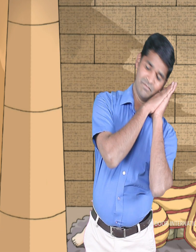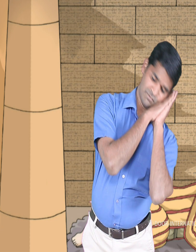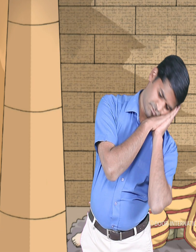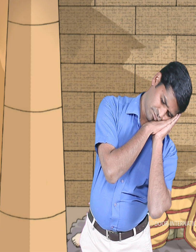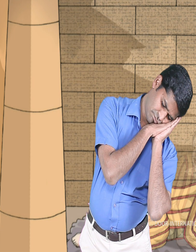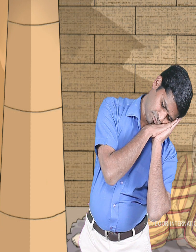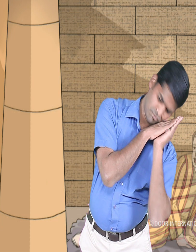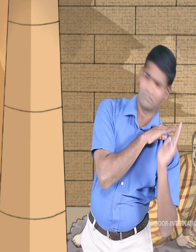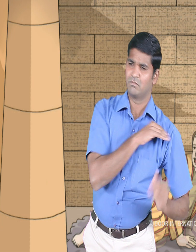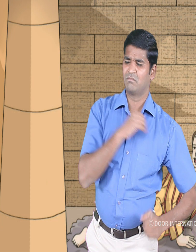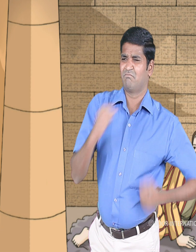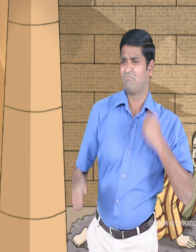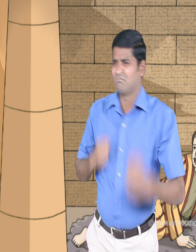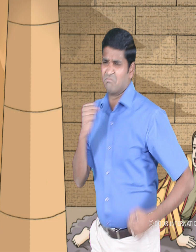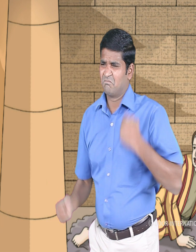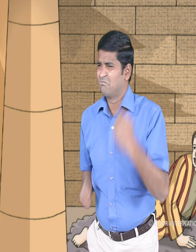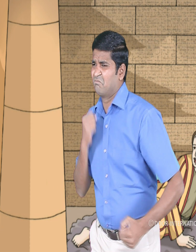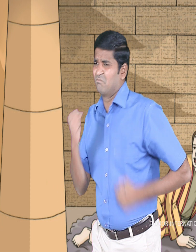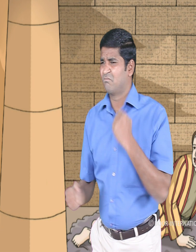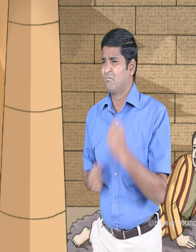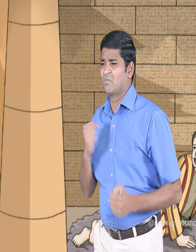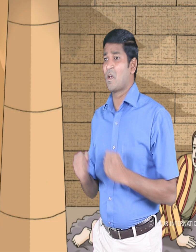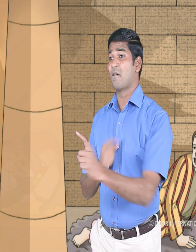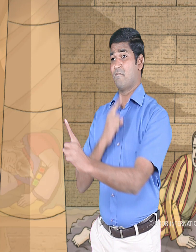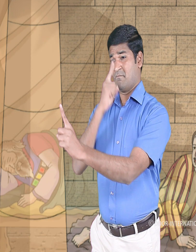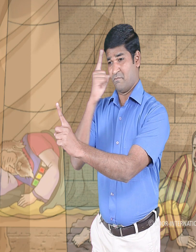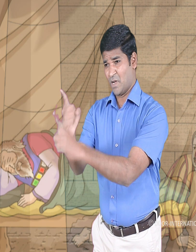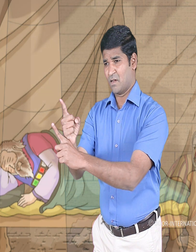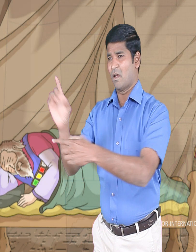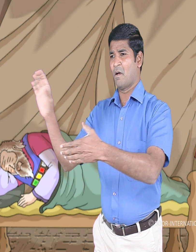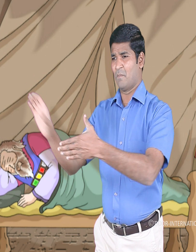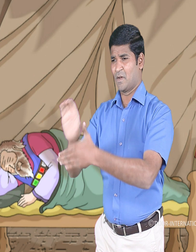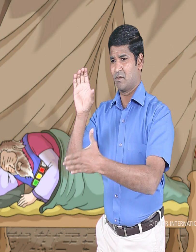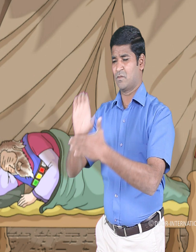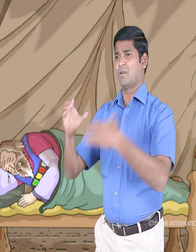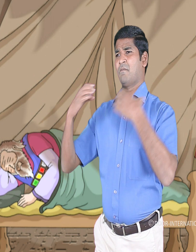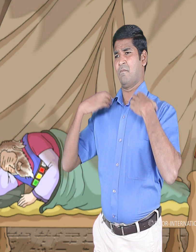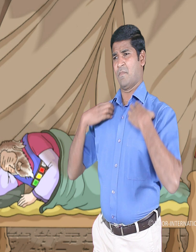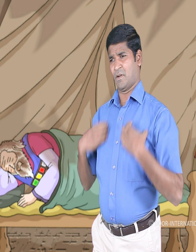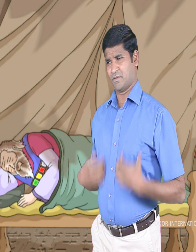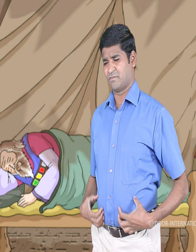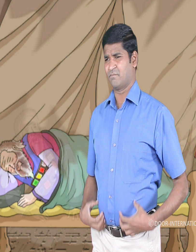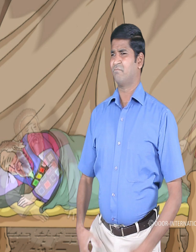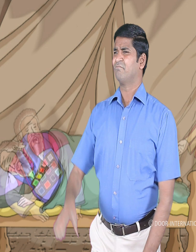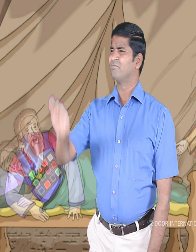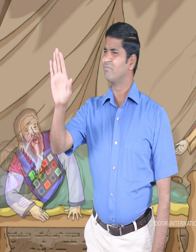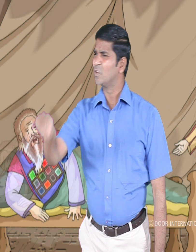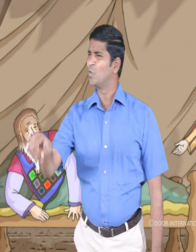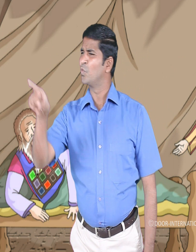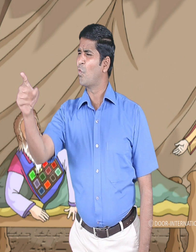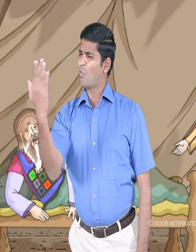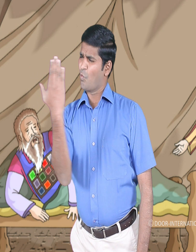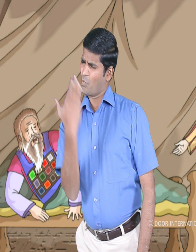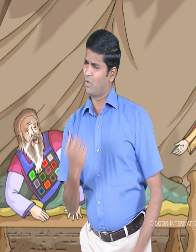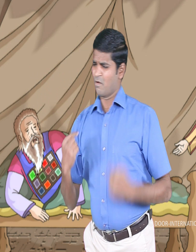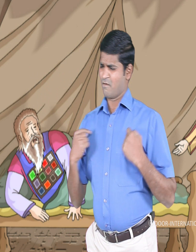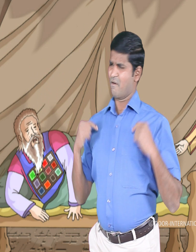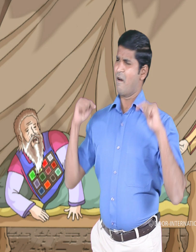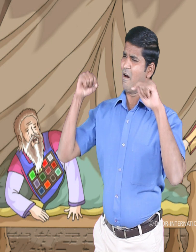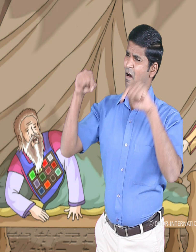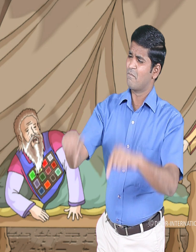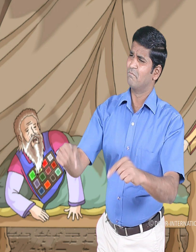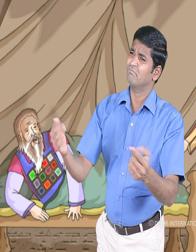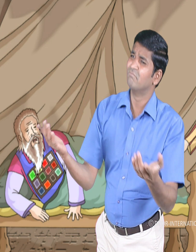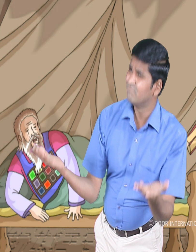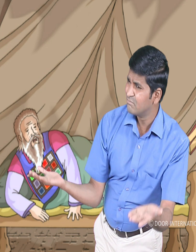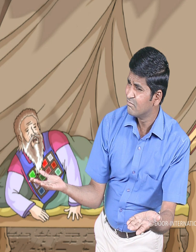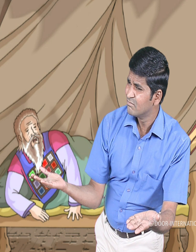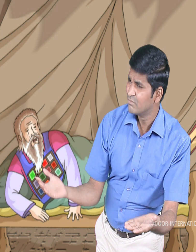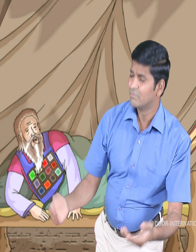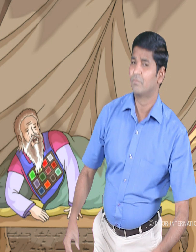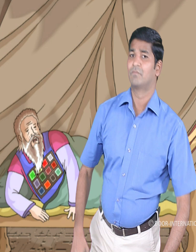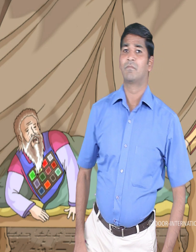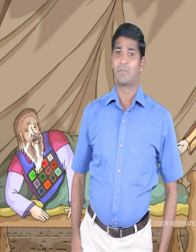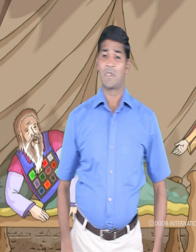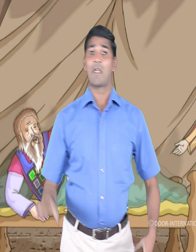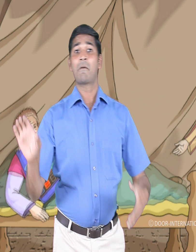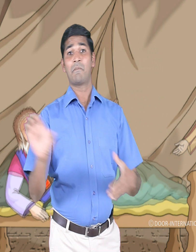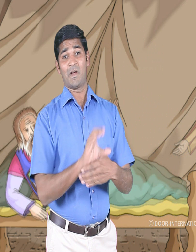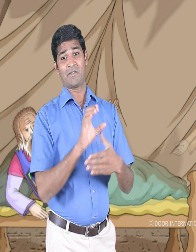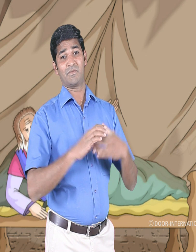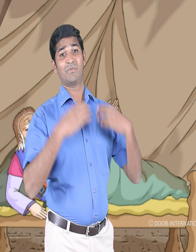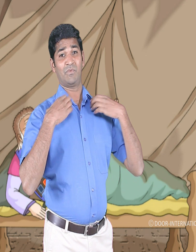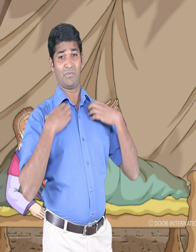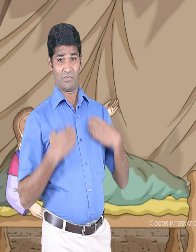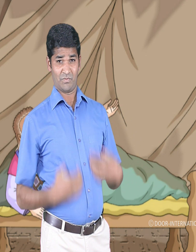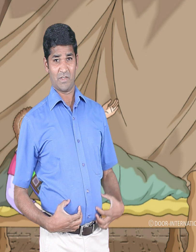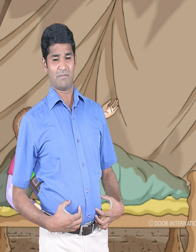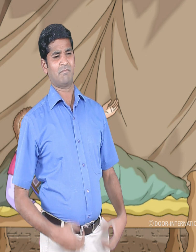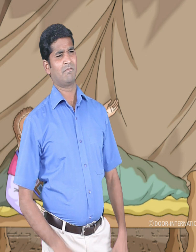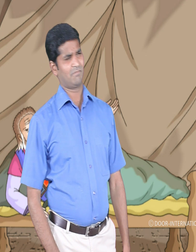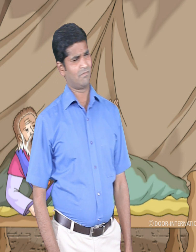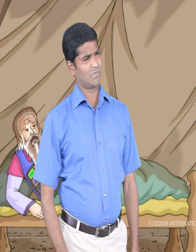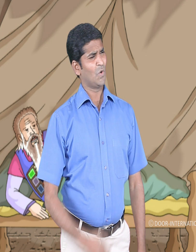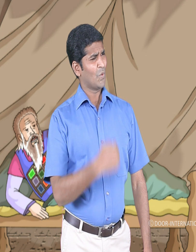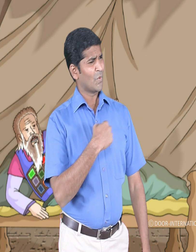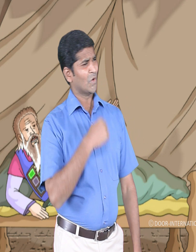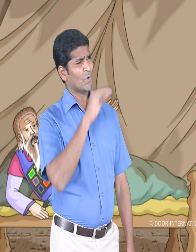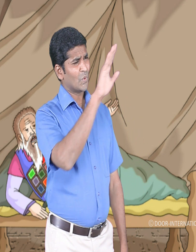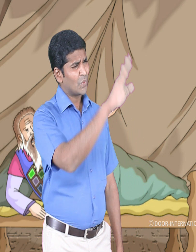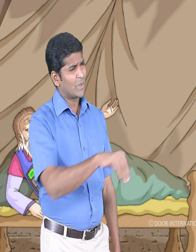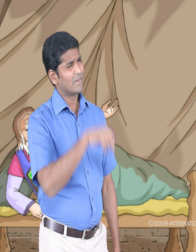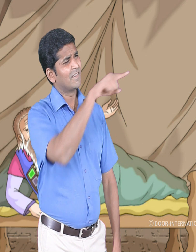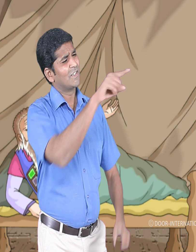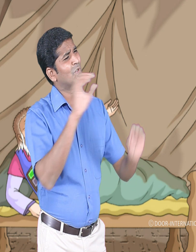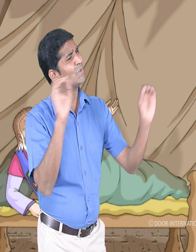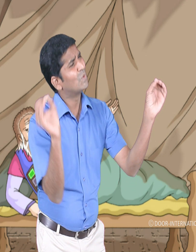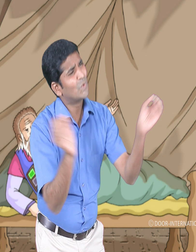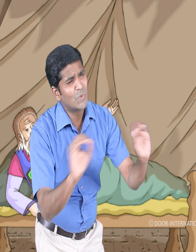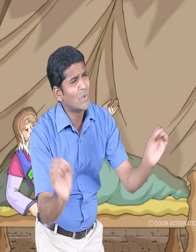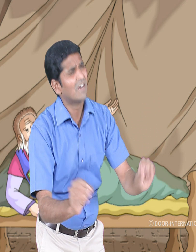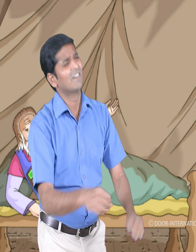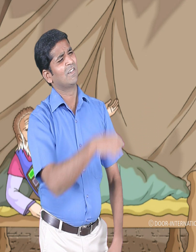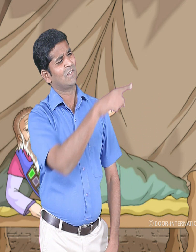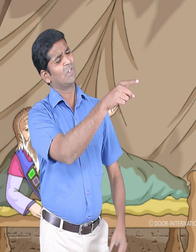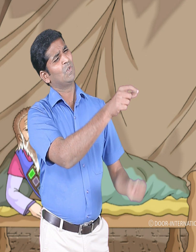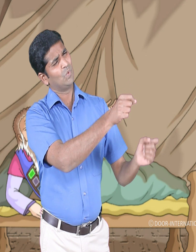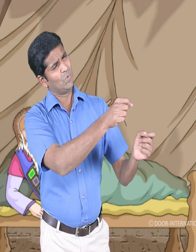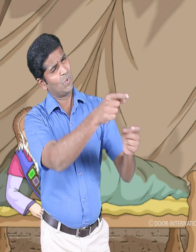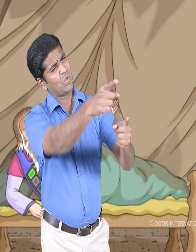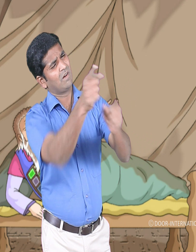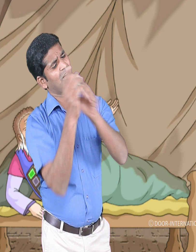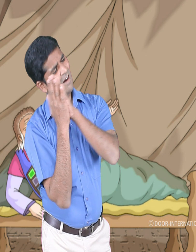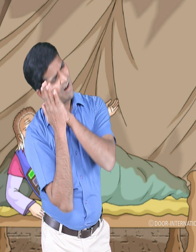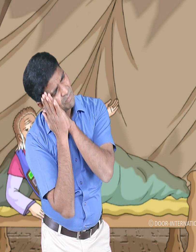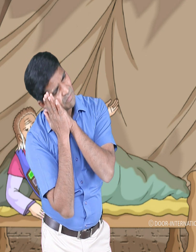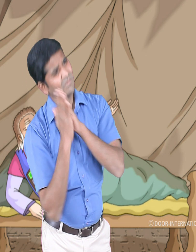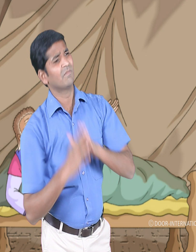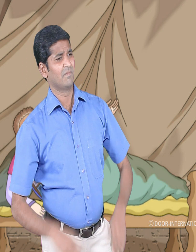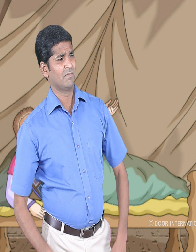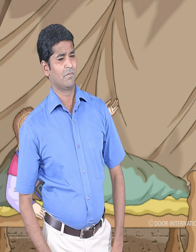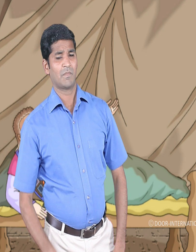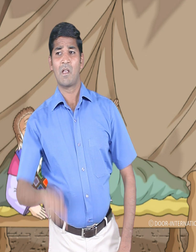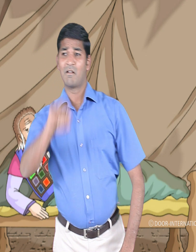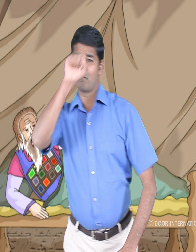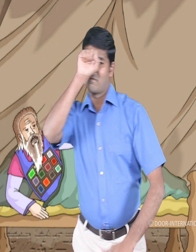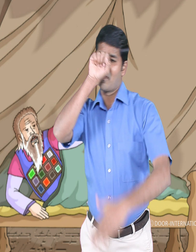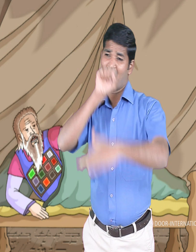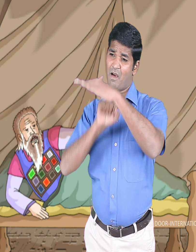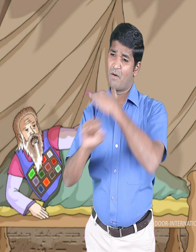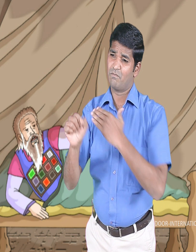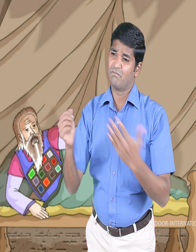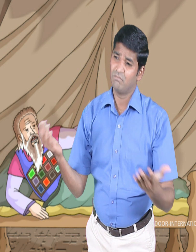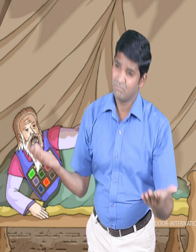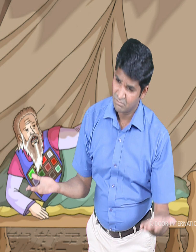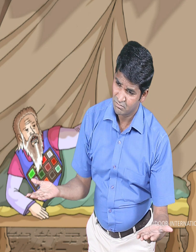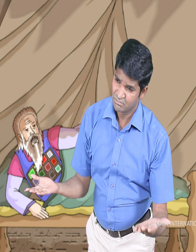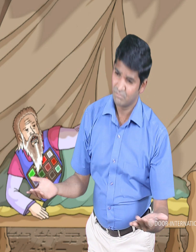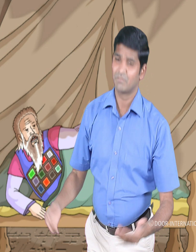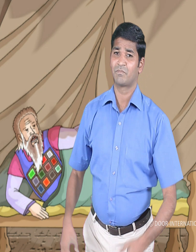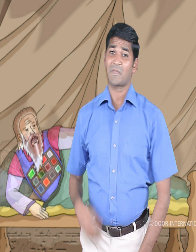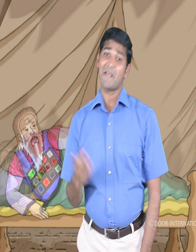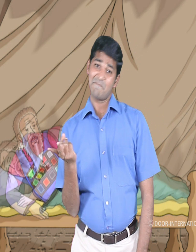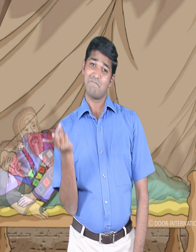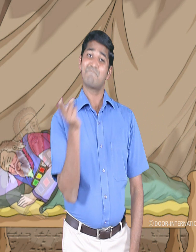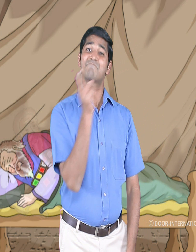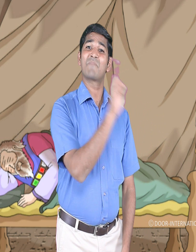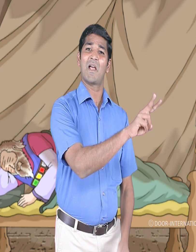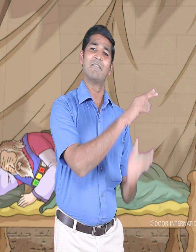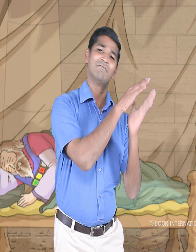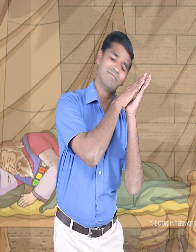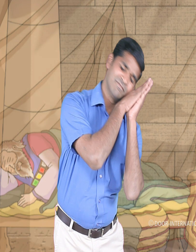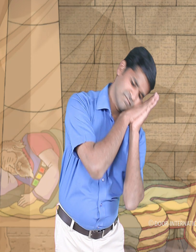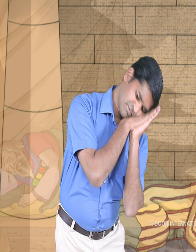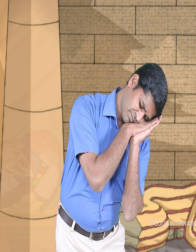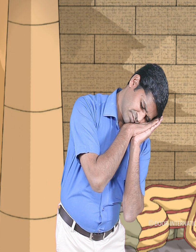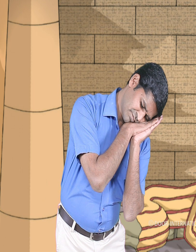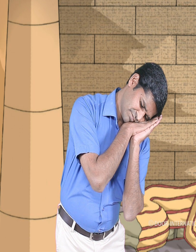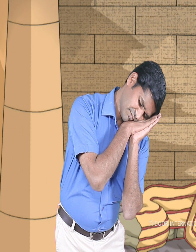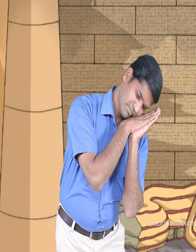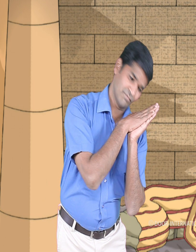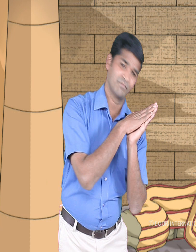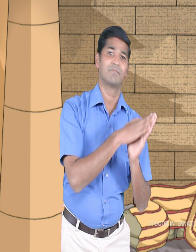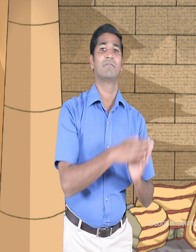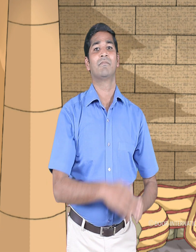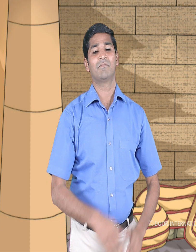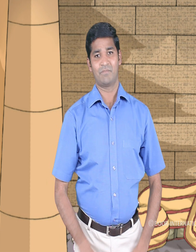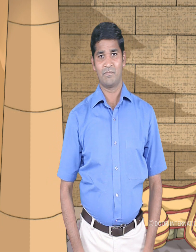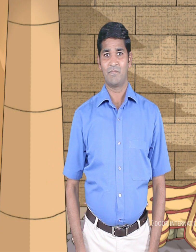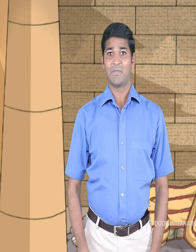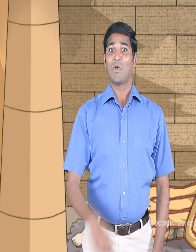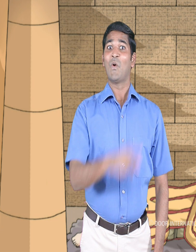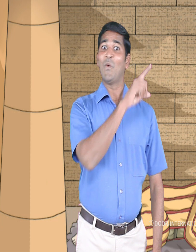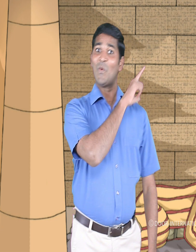So Samuel got up, went to Eli, and said, “Here I am, for you have called me.” “My son, I did not call,” Eli replied.